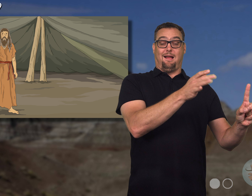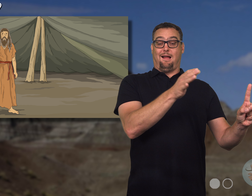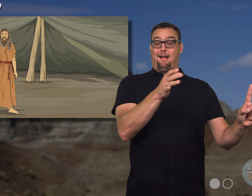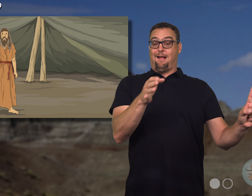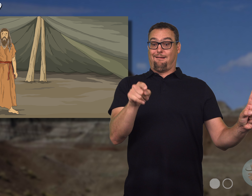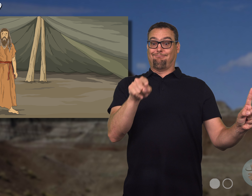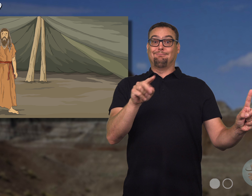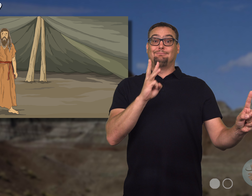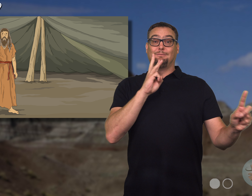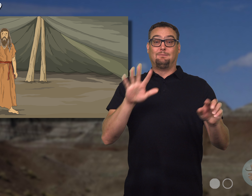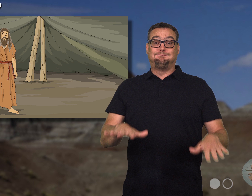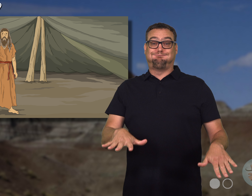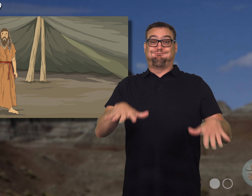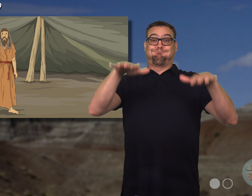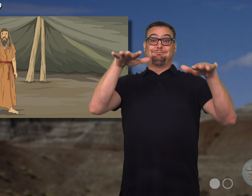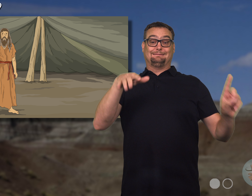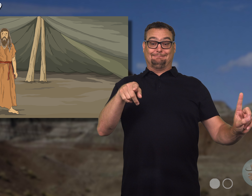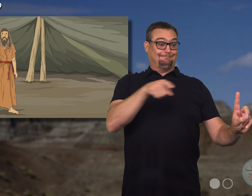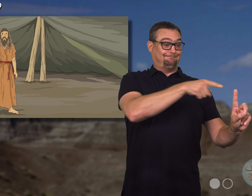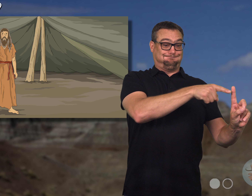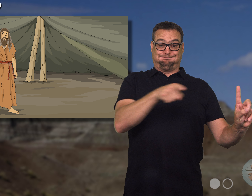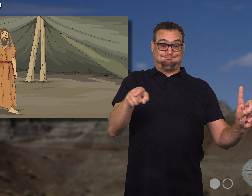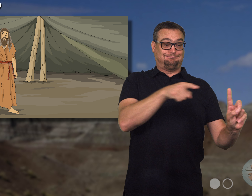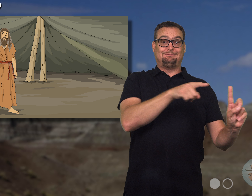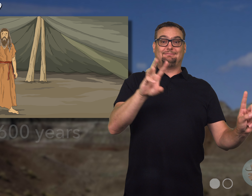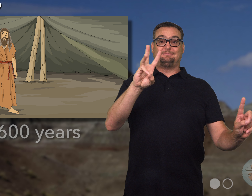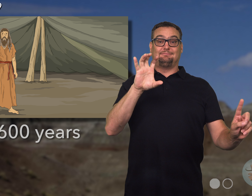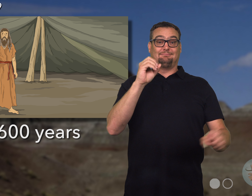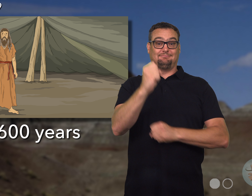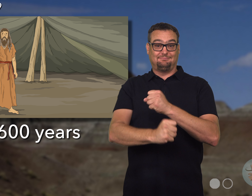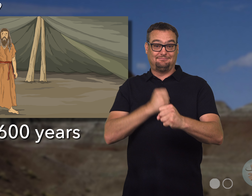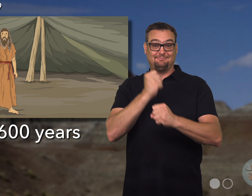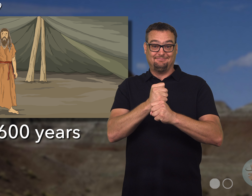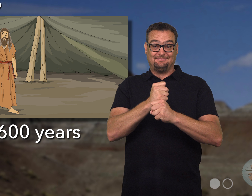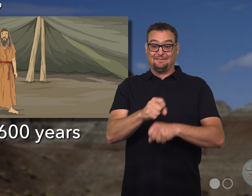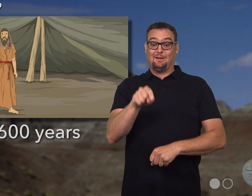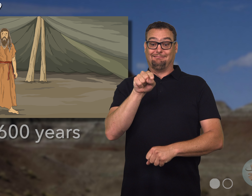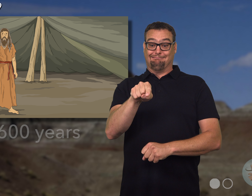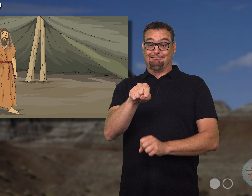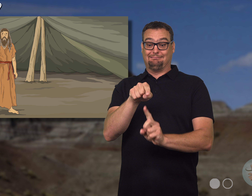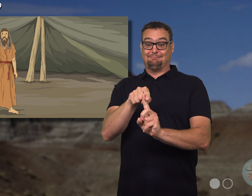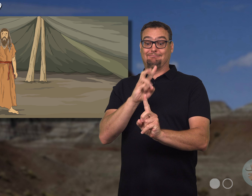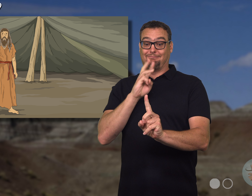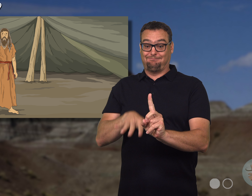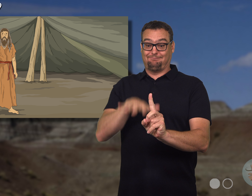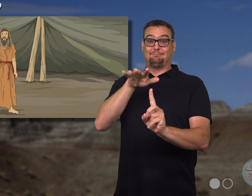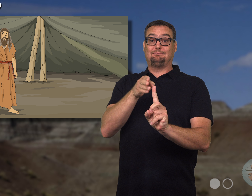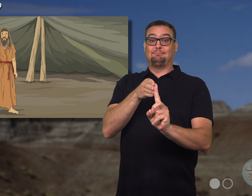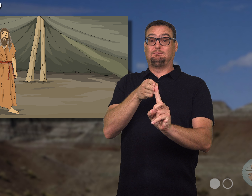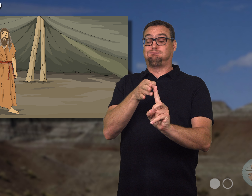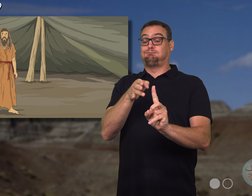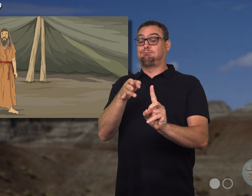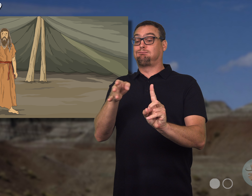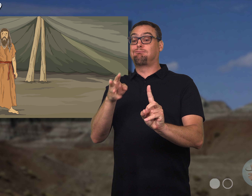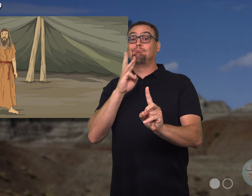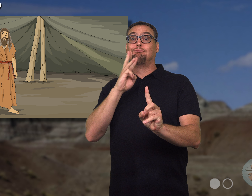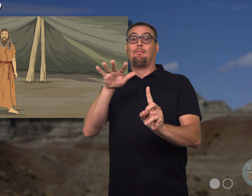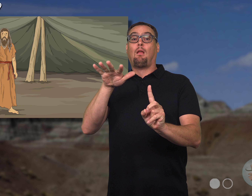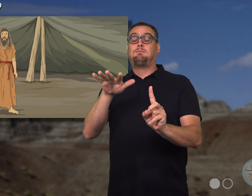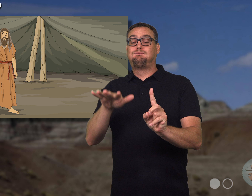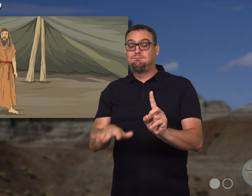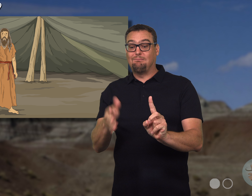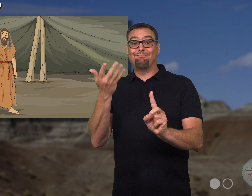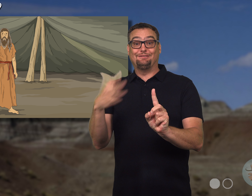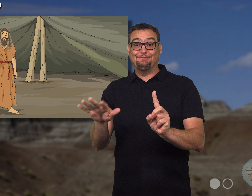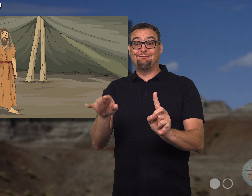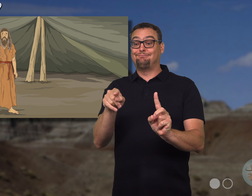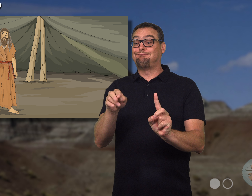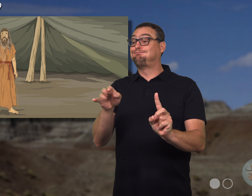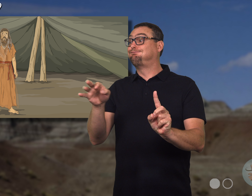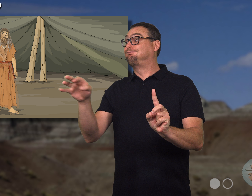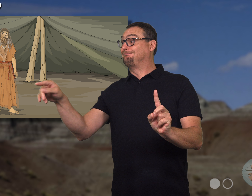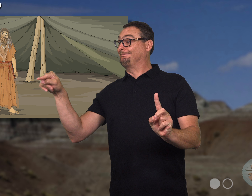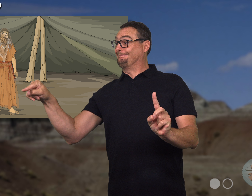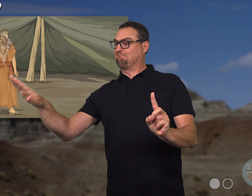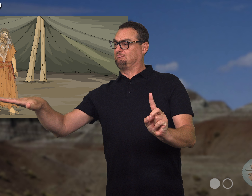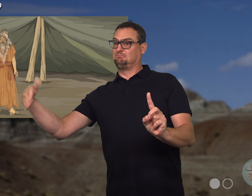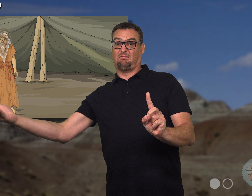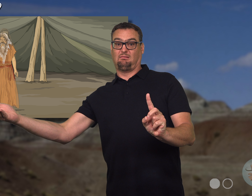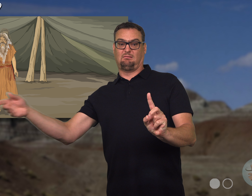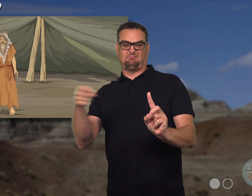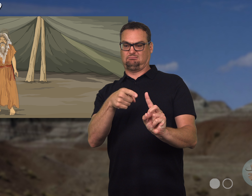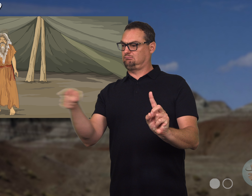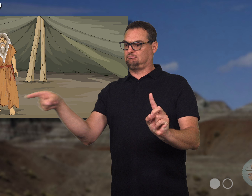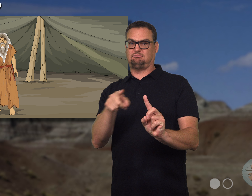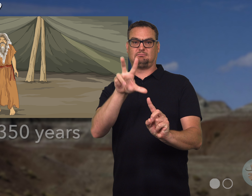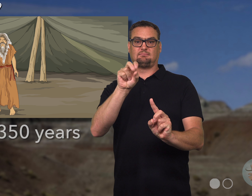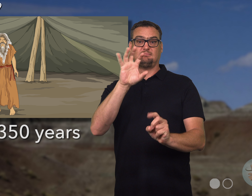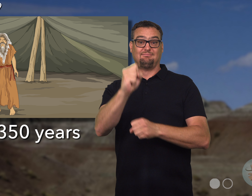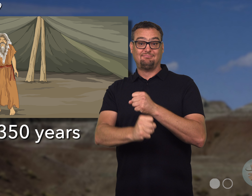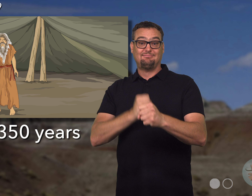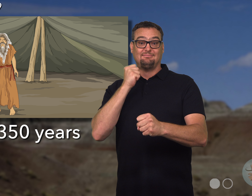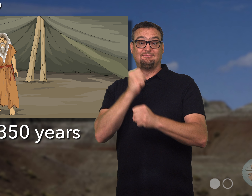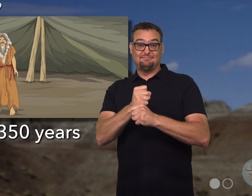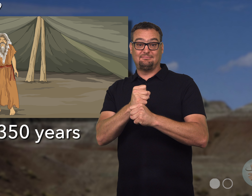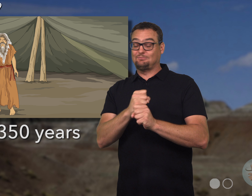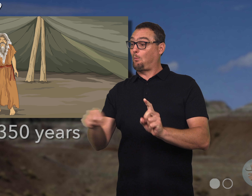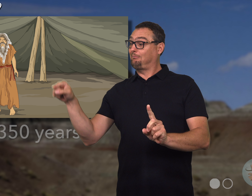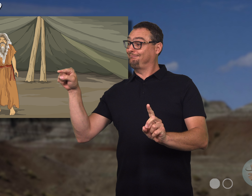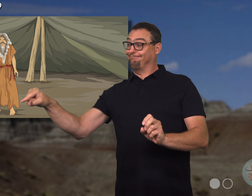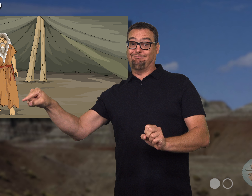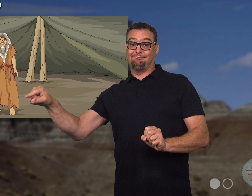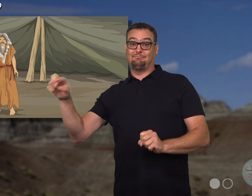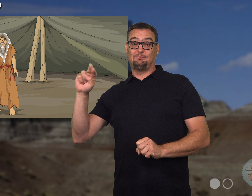After the flood, Noah lived 350 years.